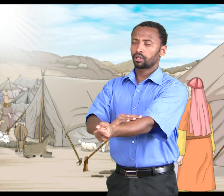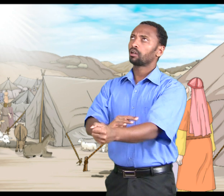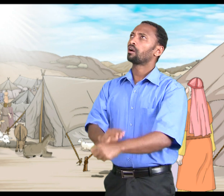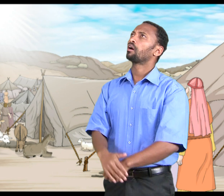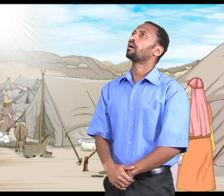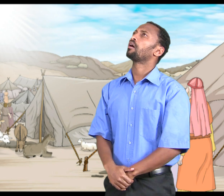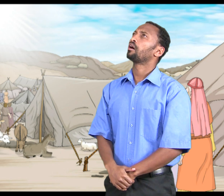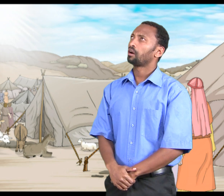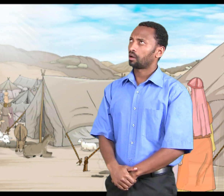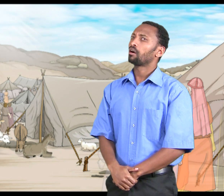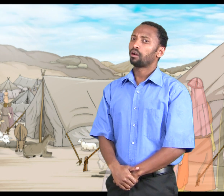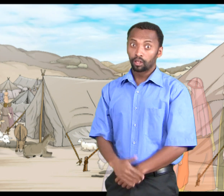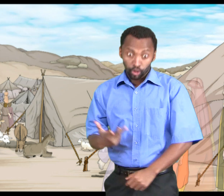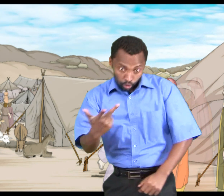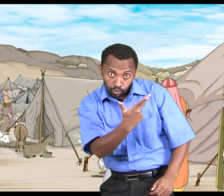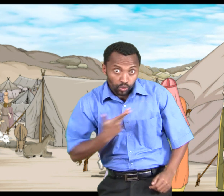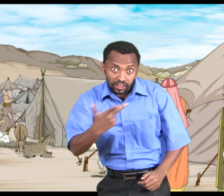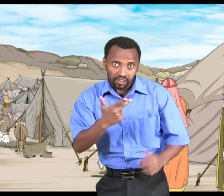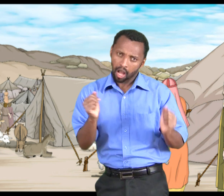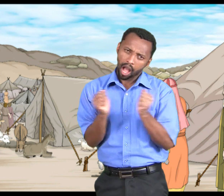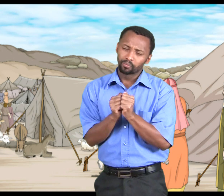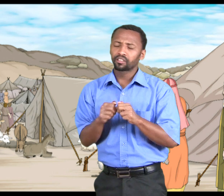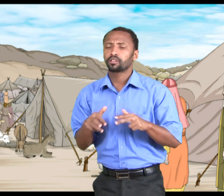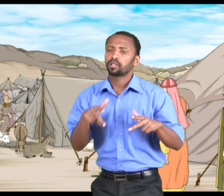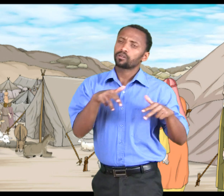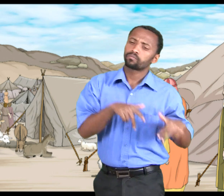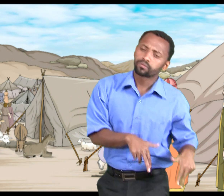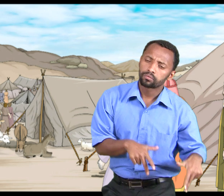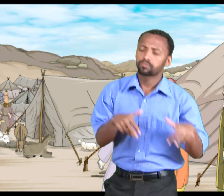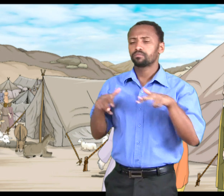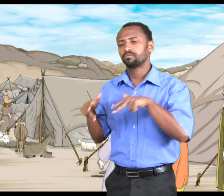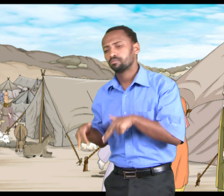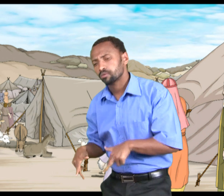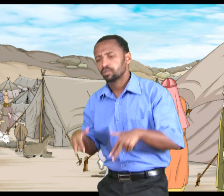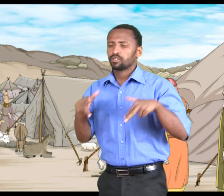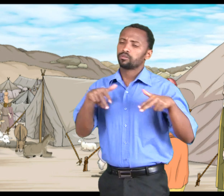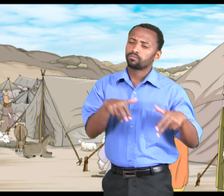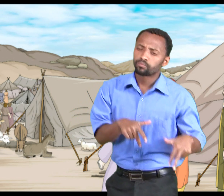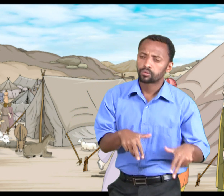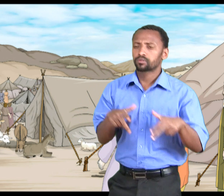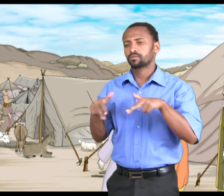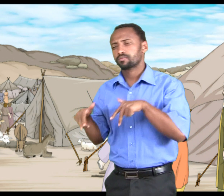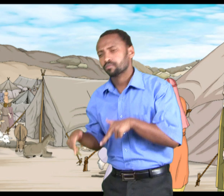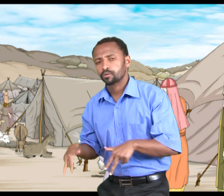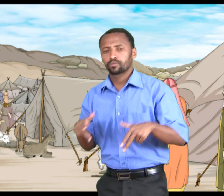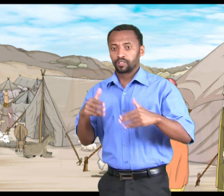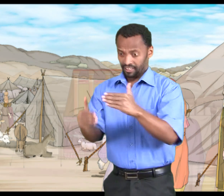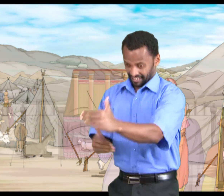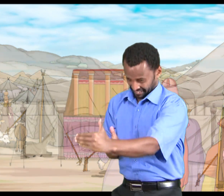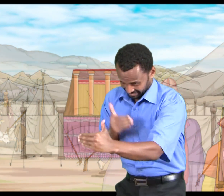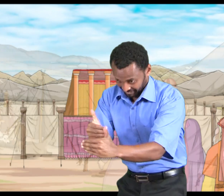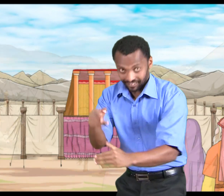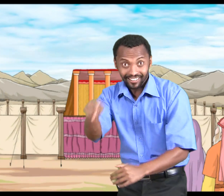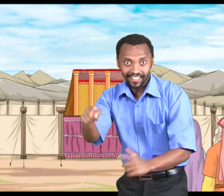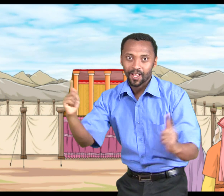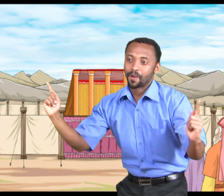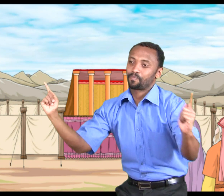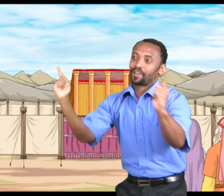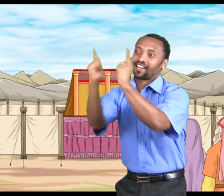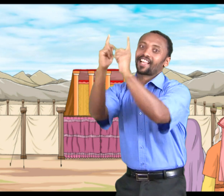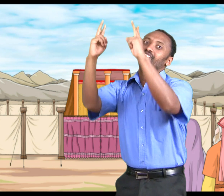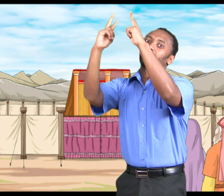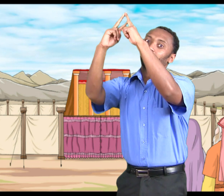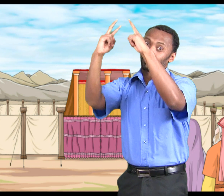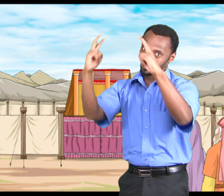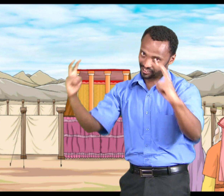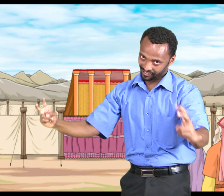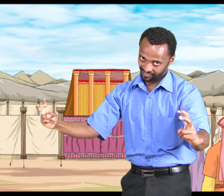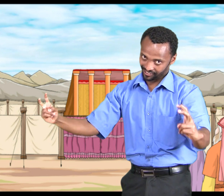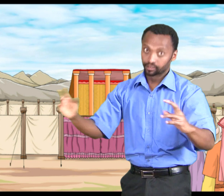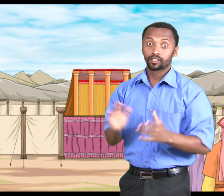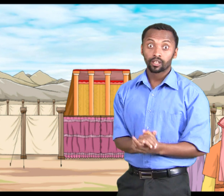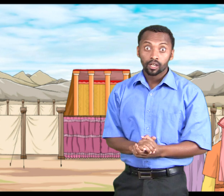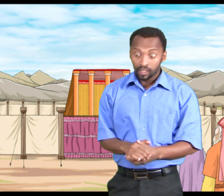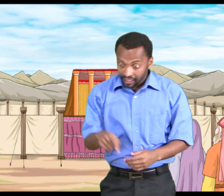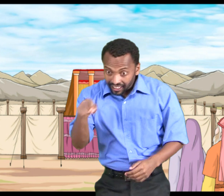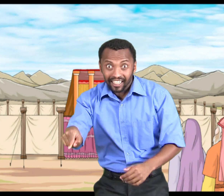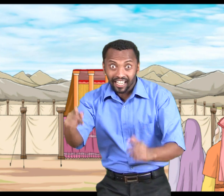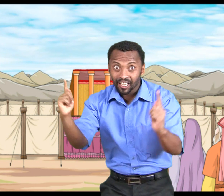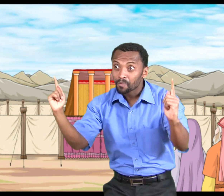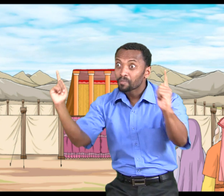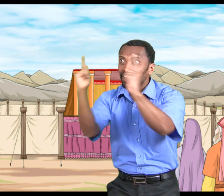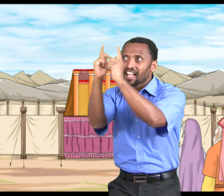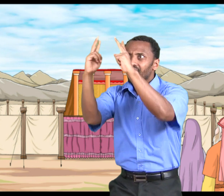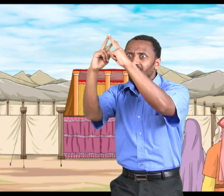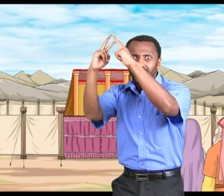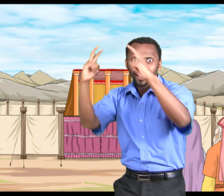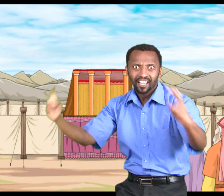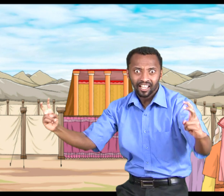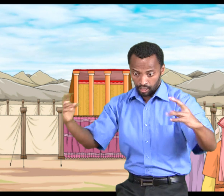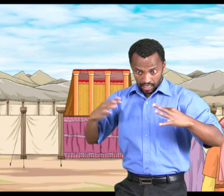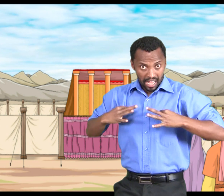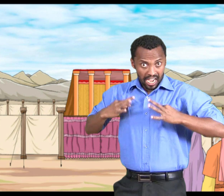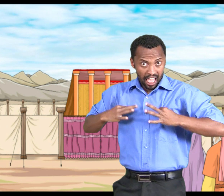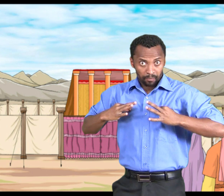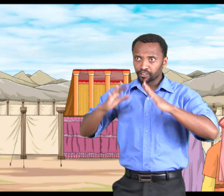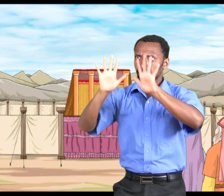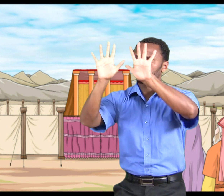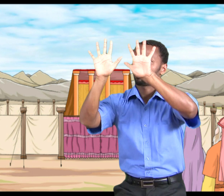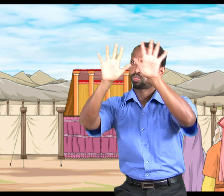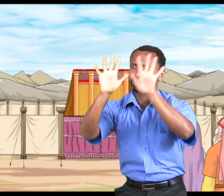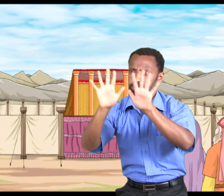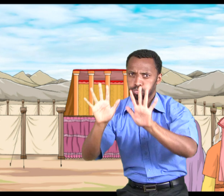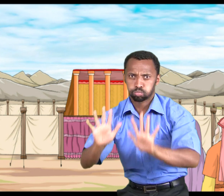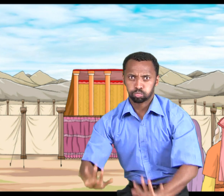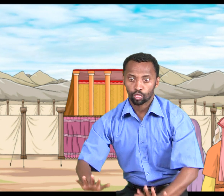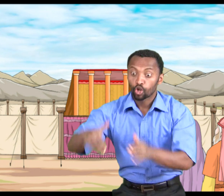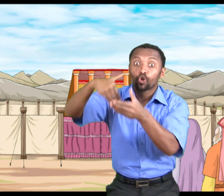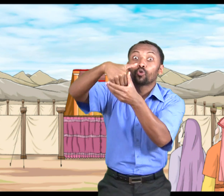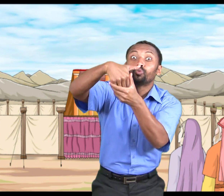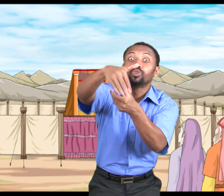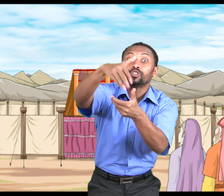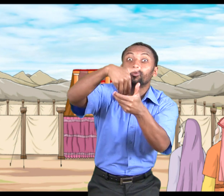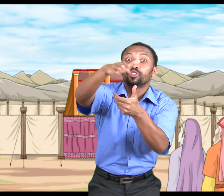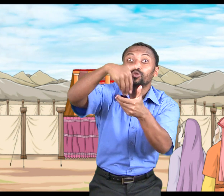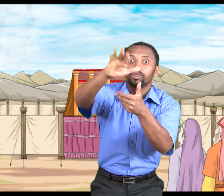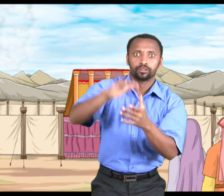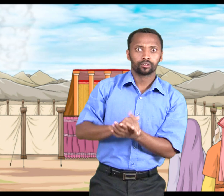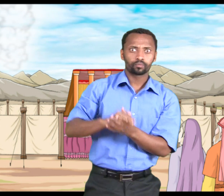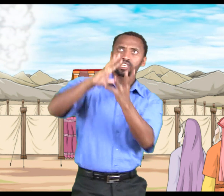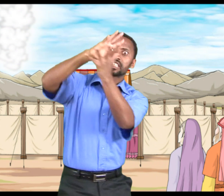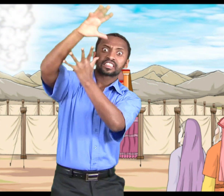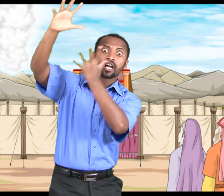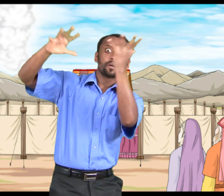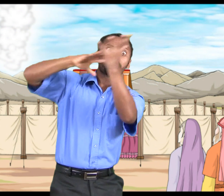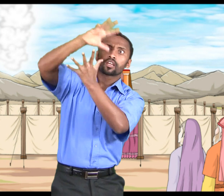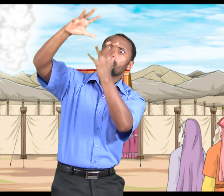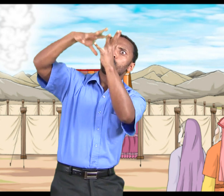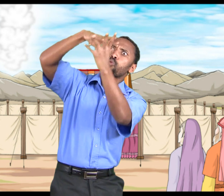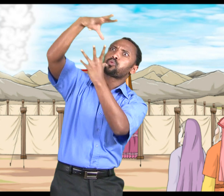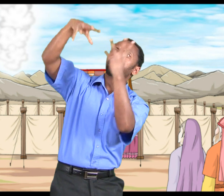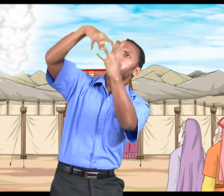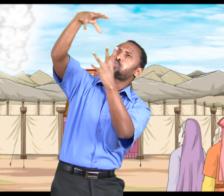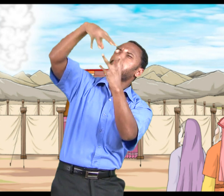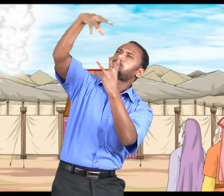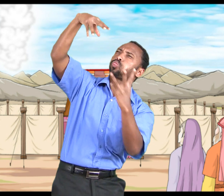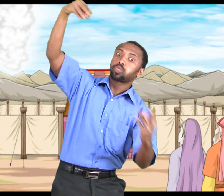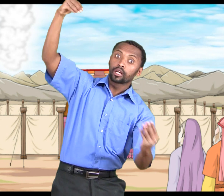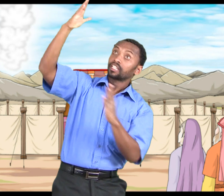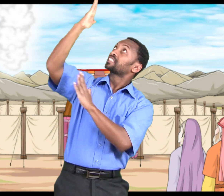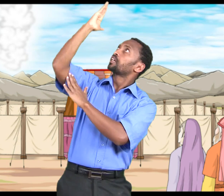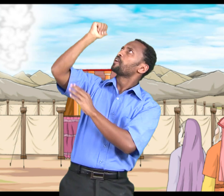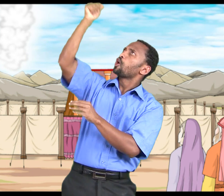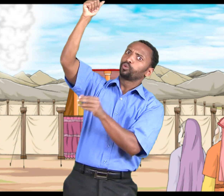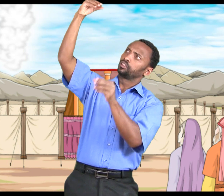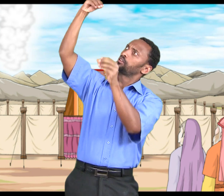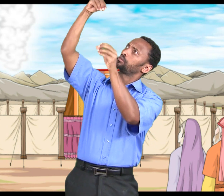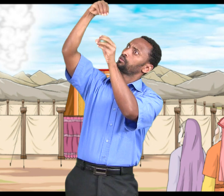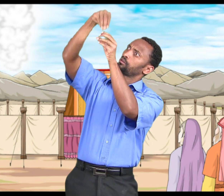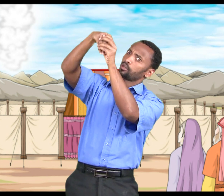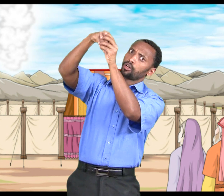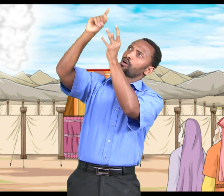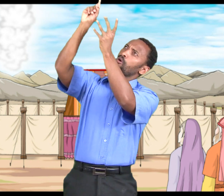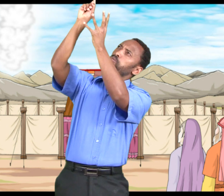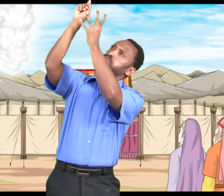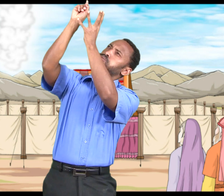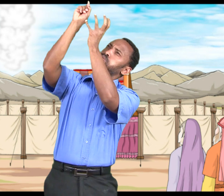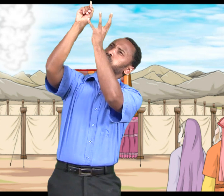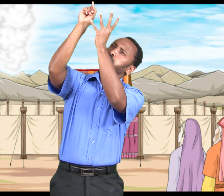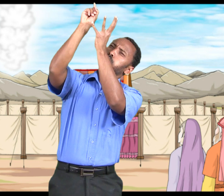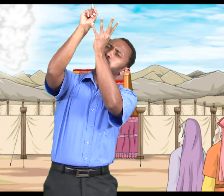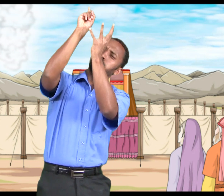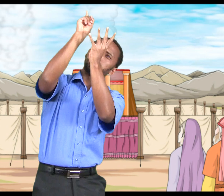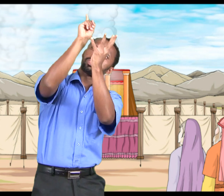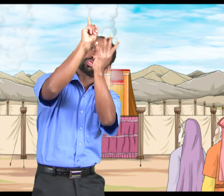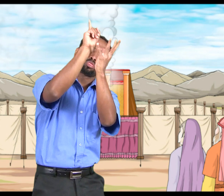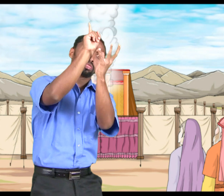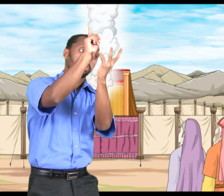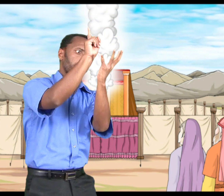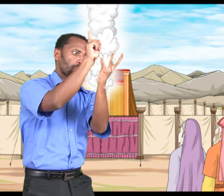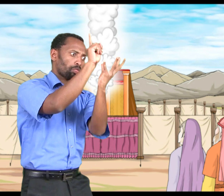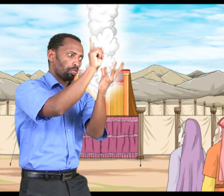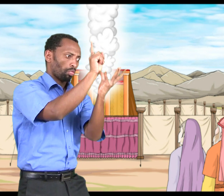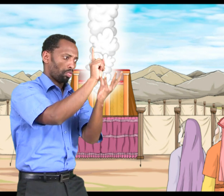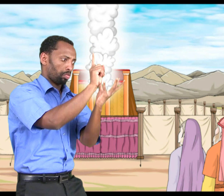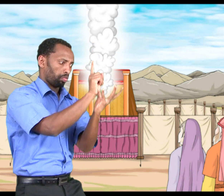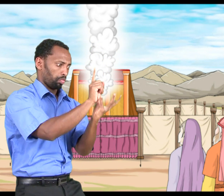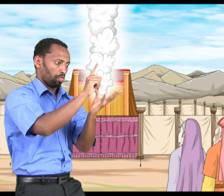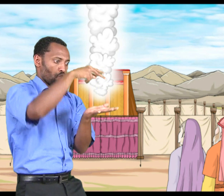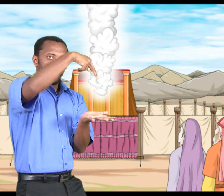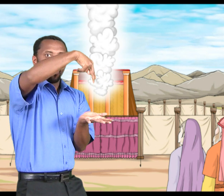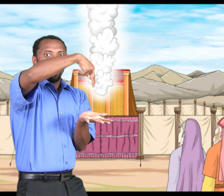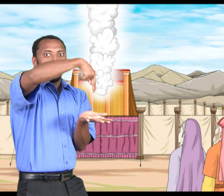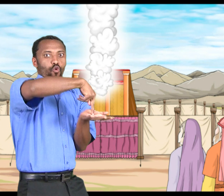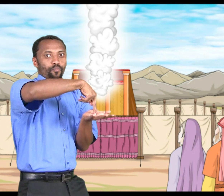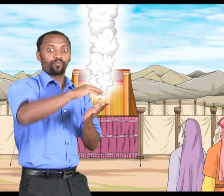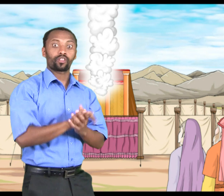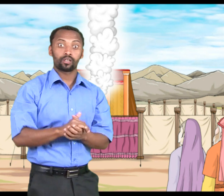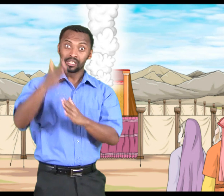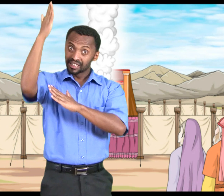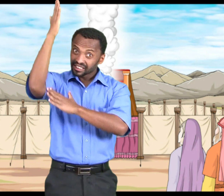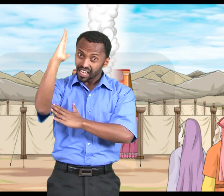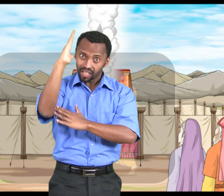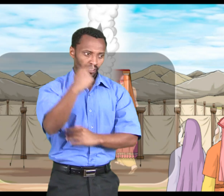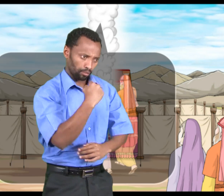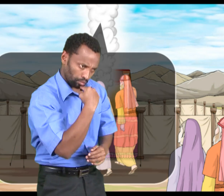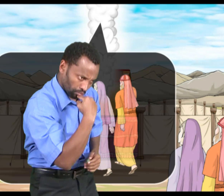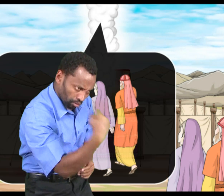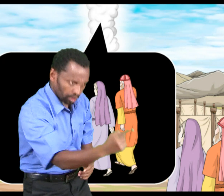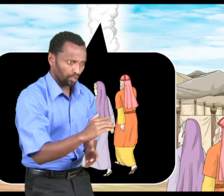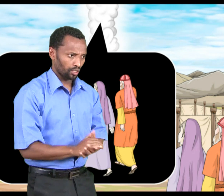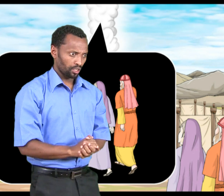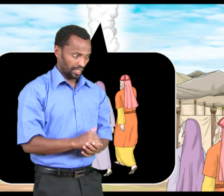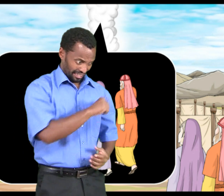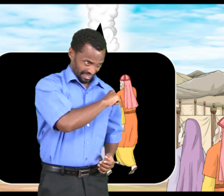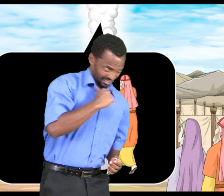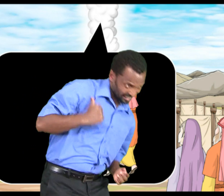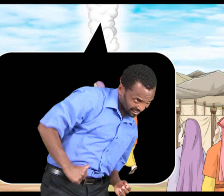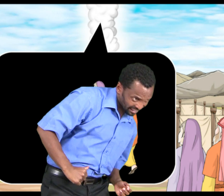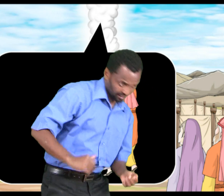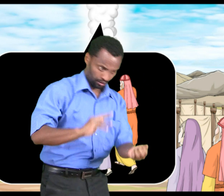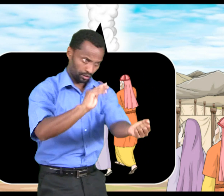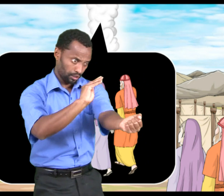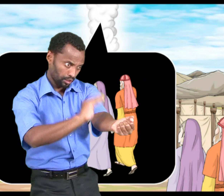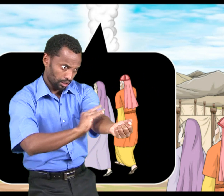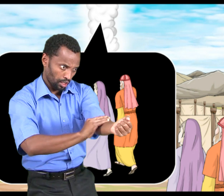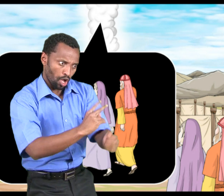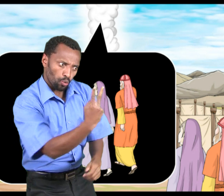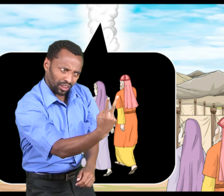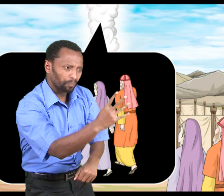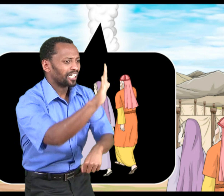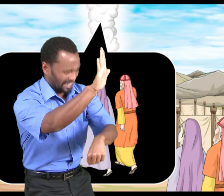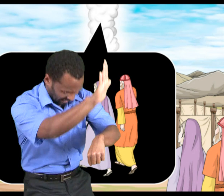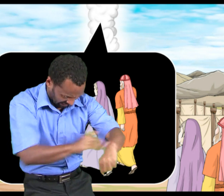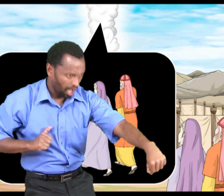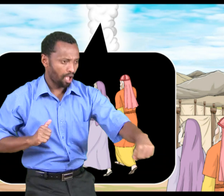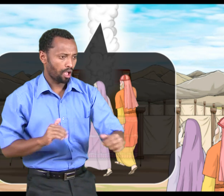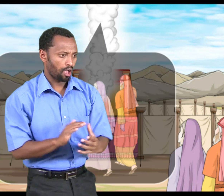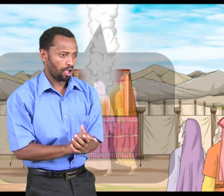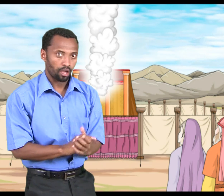So the three went out, and the LORD came down in a pillar of cloud, stood at the entrance to the Tent, and summoned Aaron and Miriam.